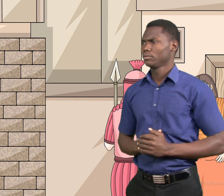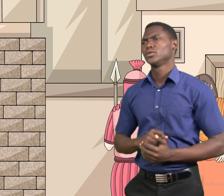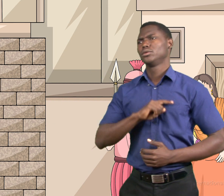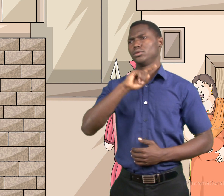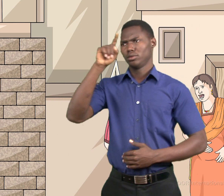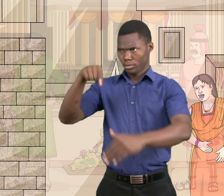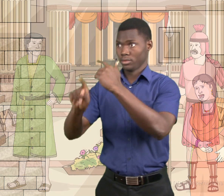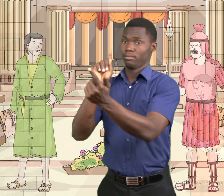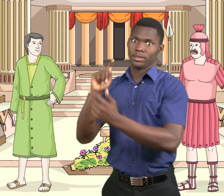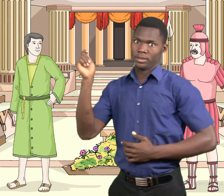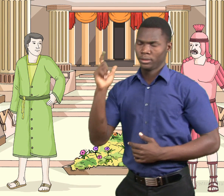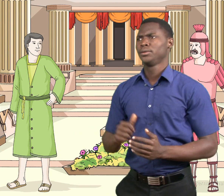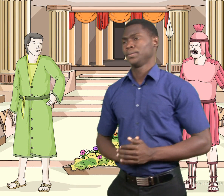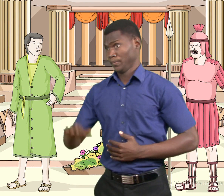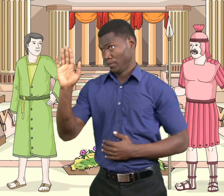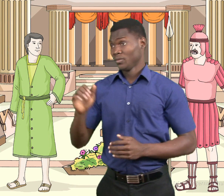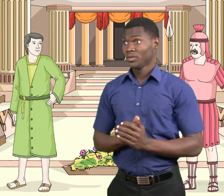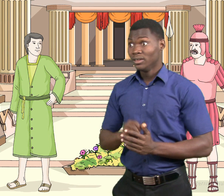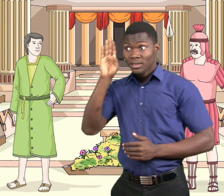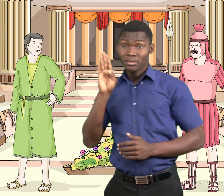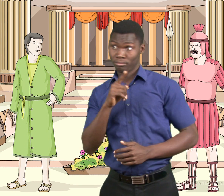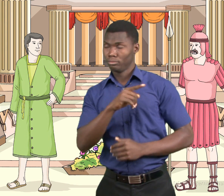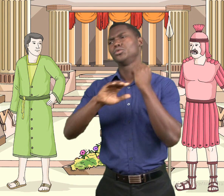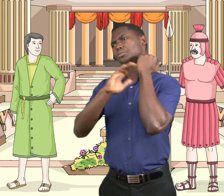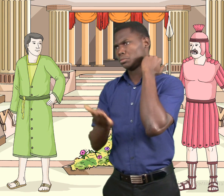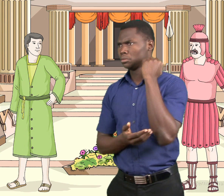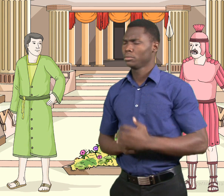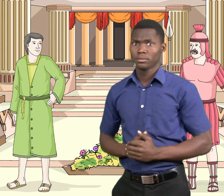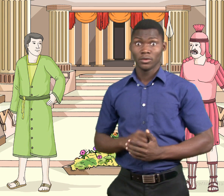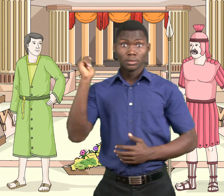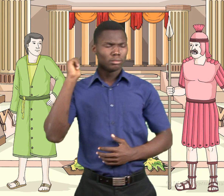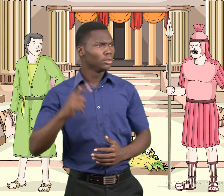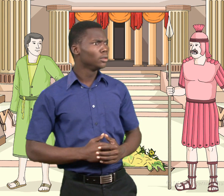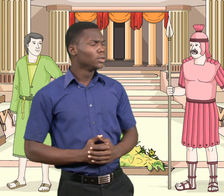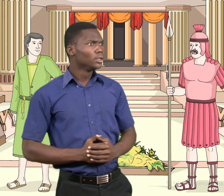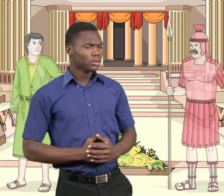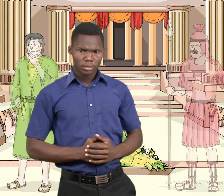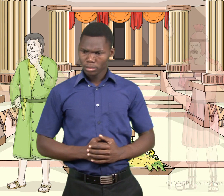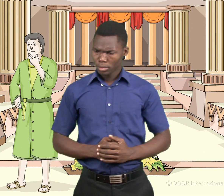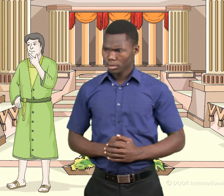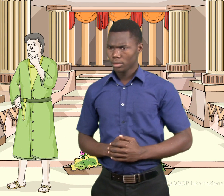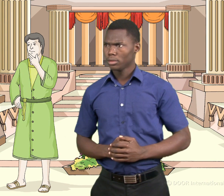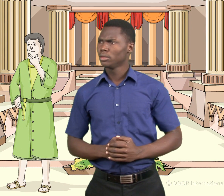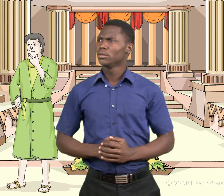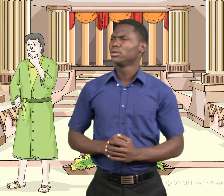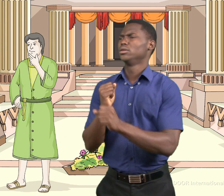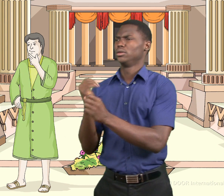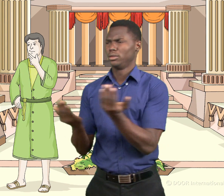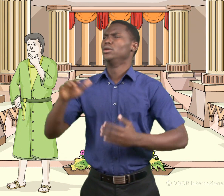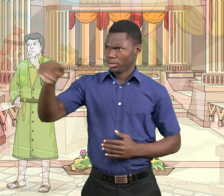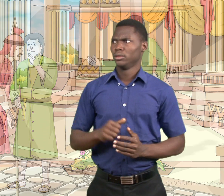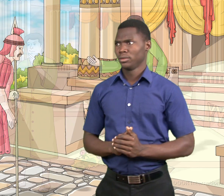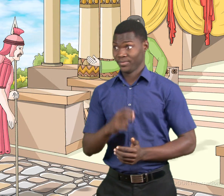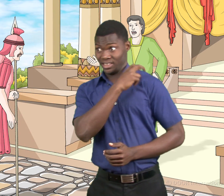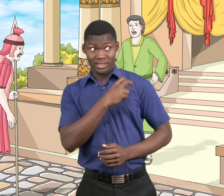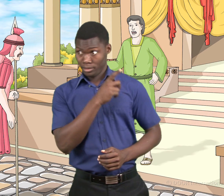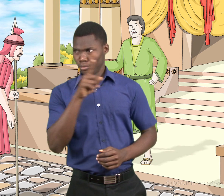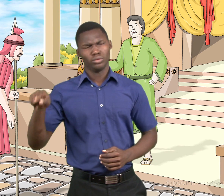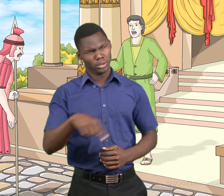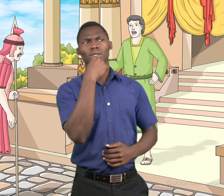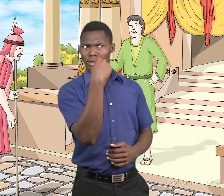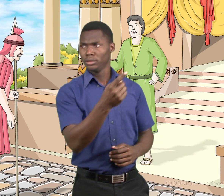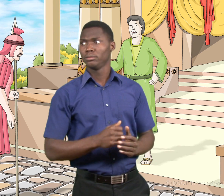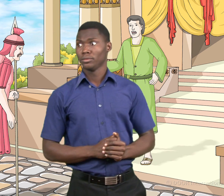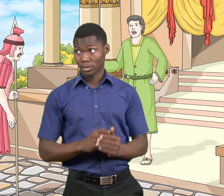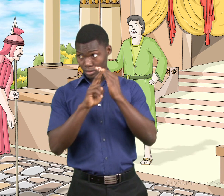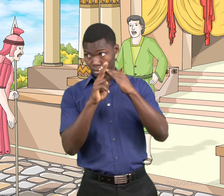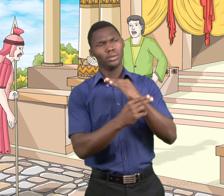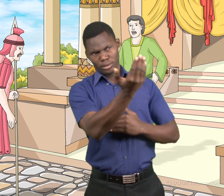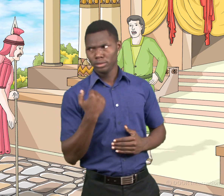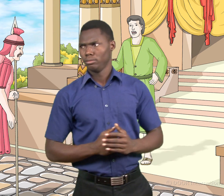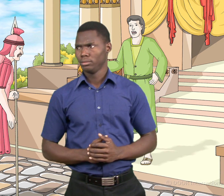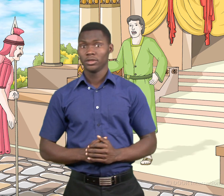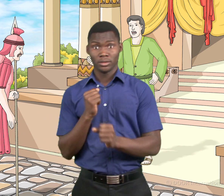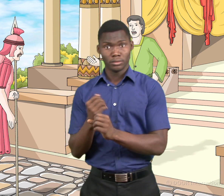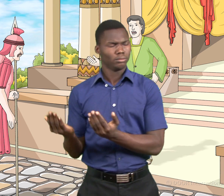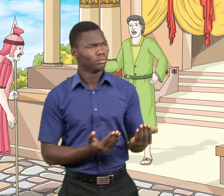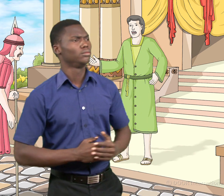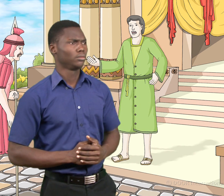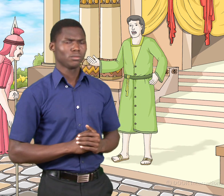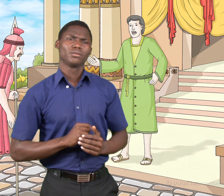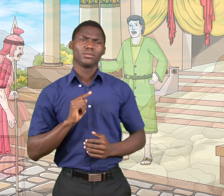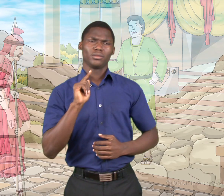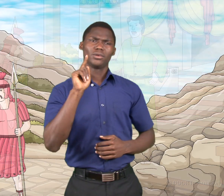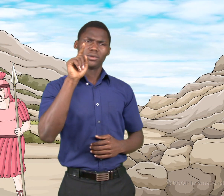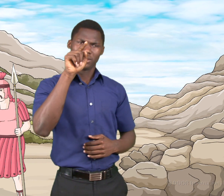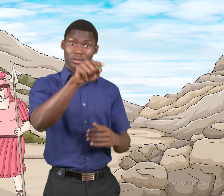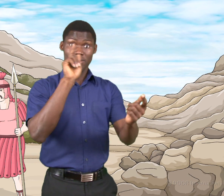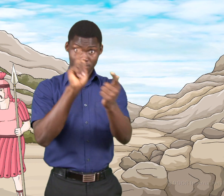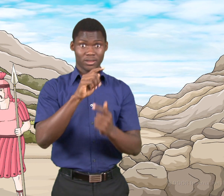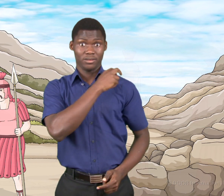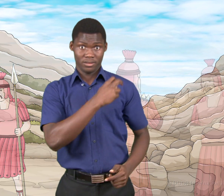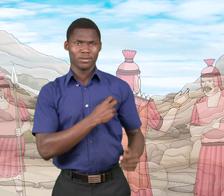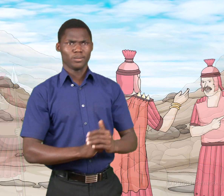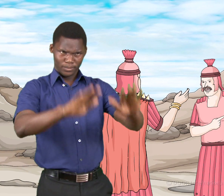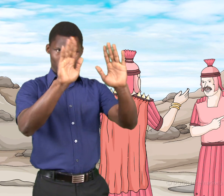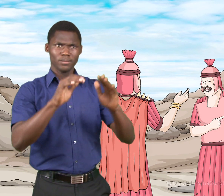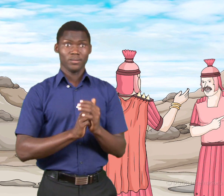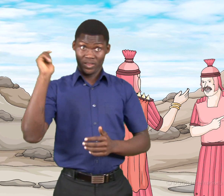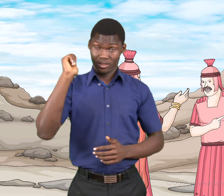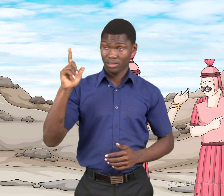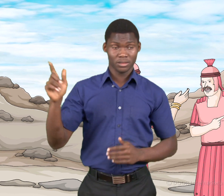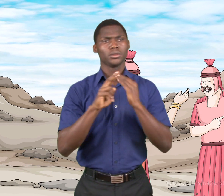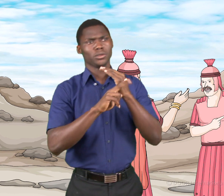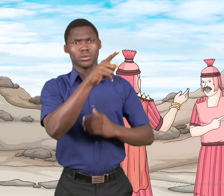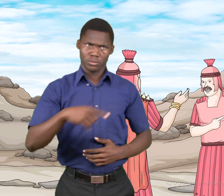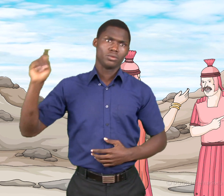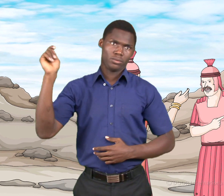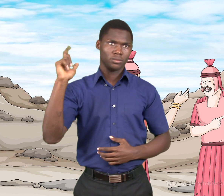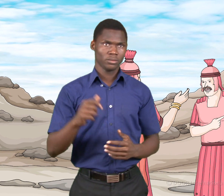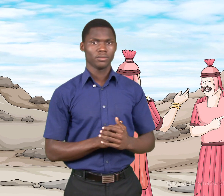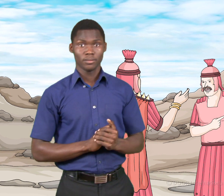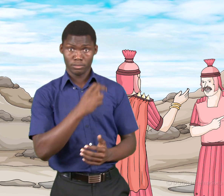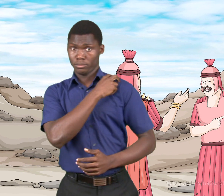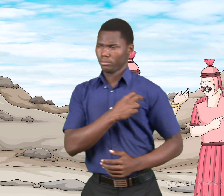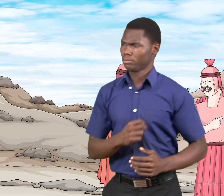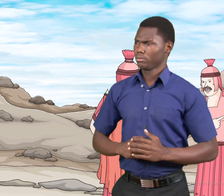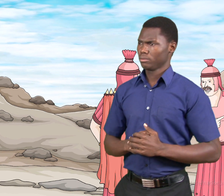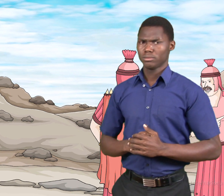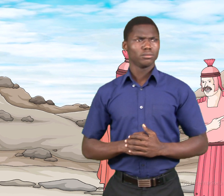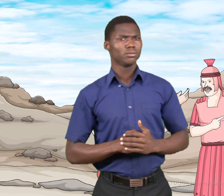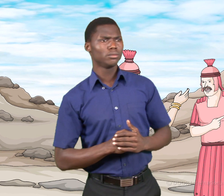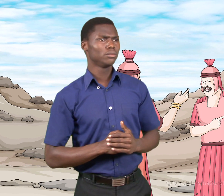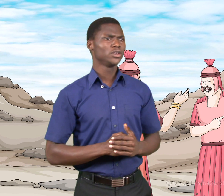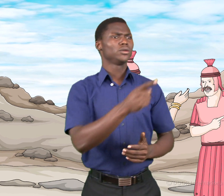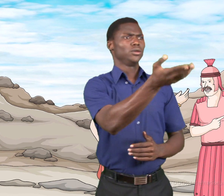At this, David sent orders to Joab: “Send me Uriah the Hittite.”